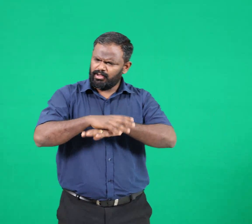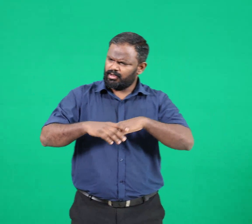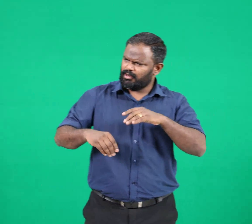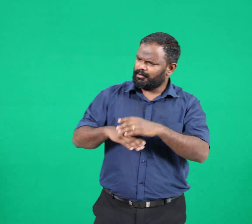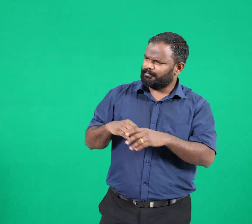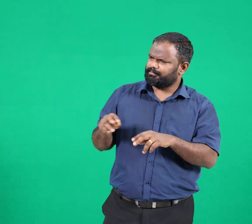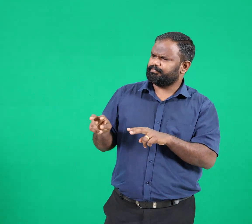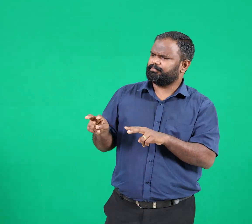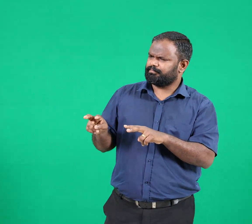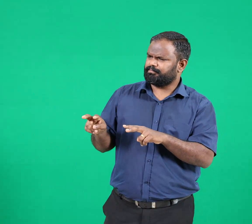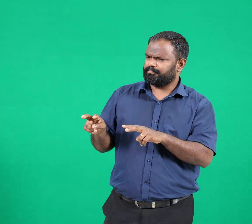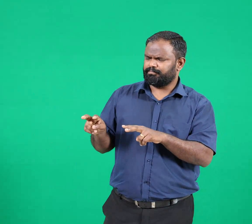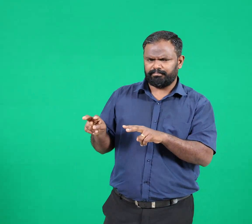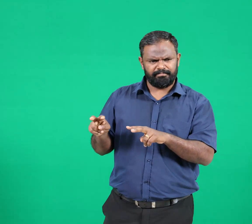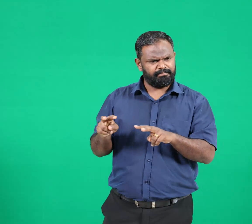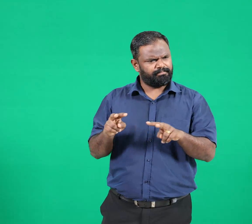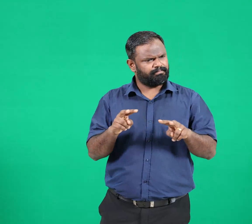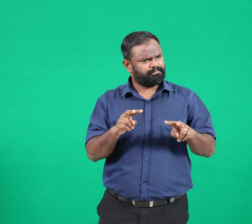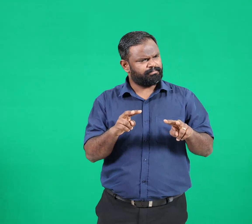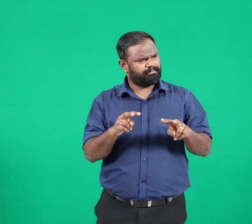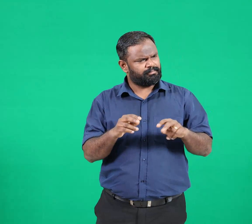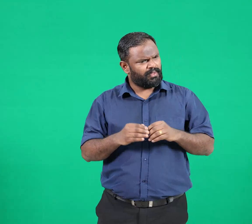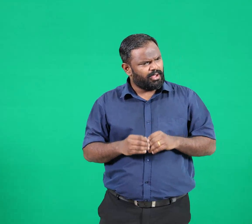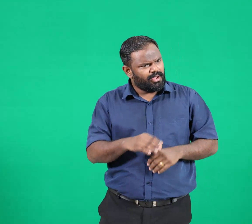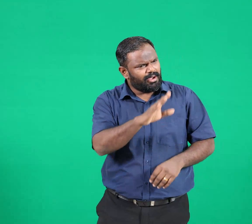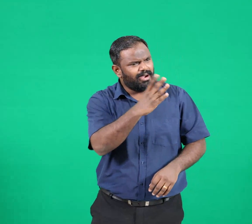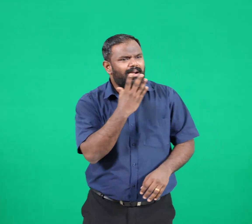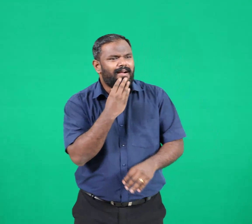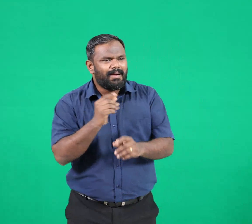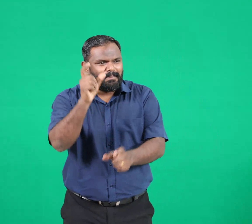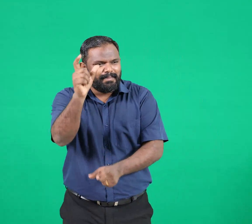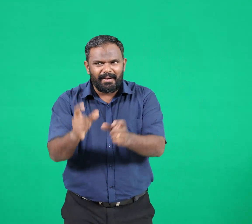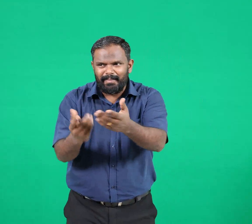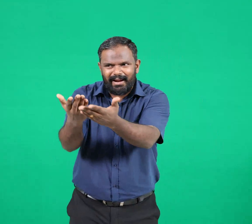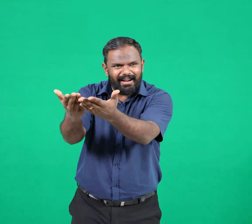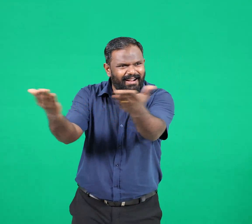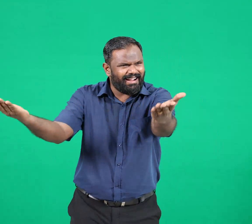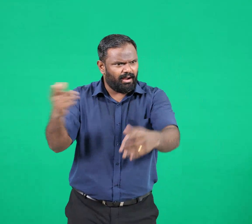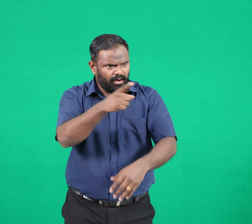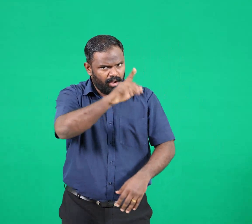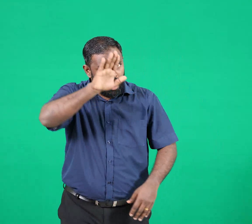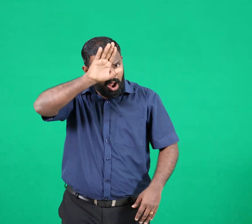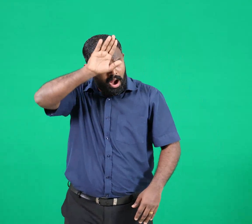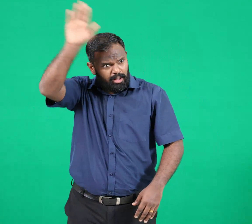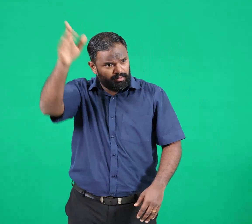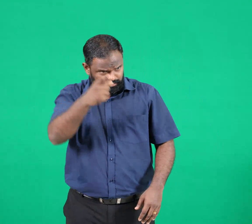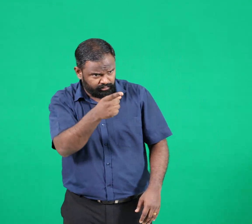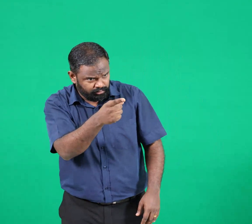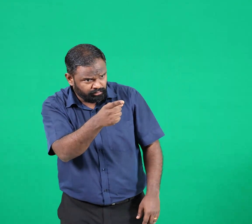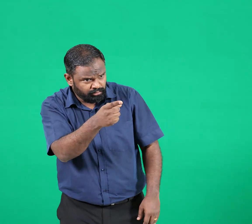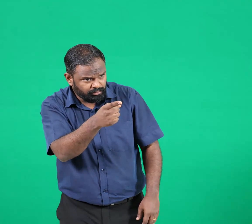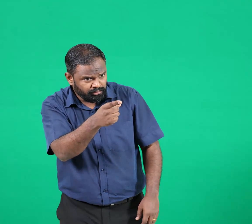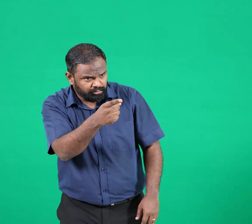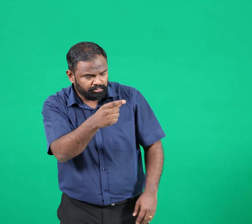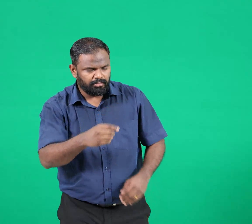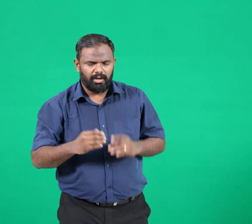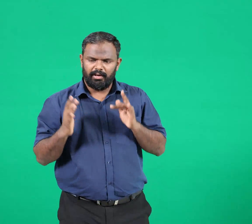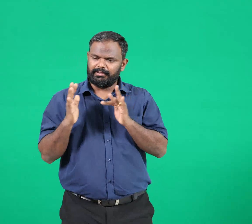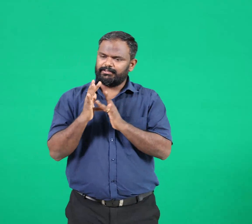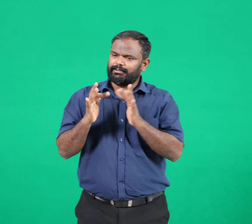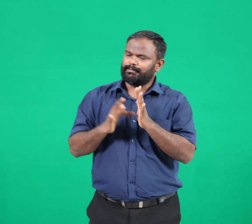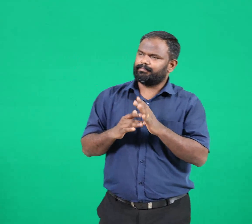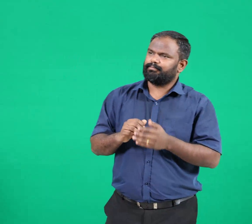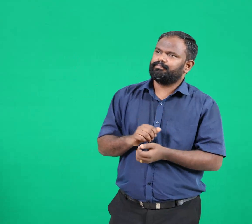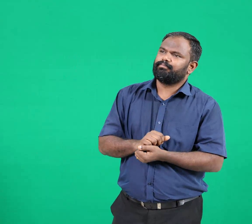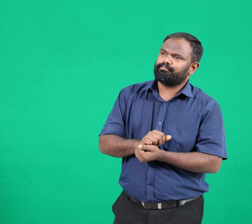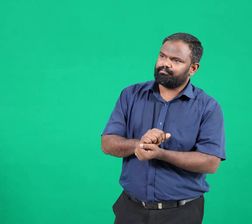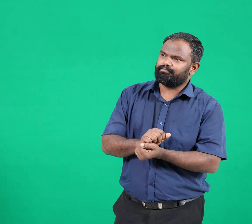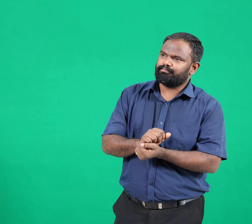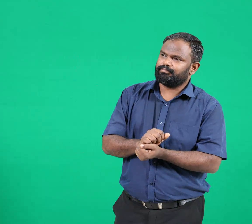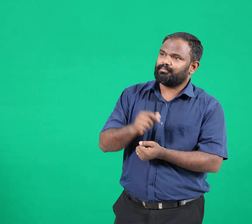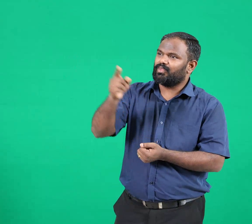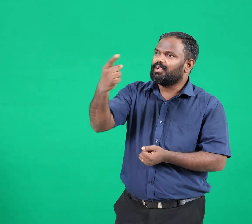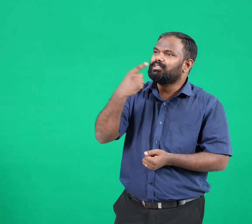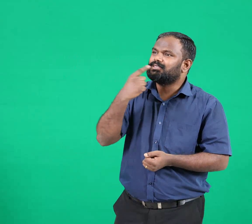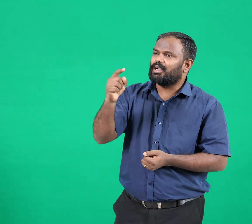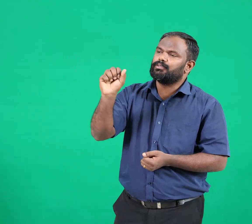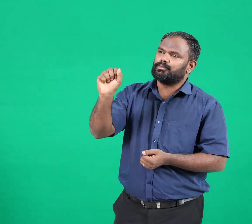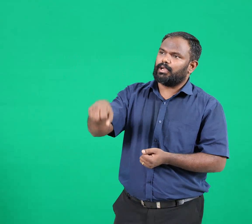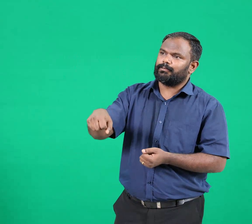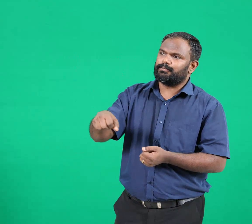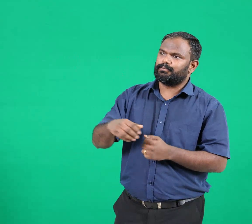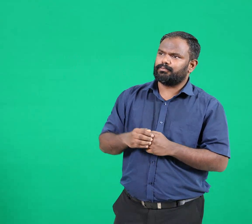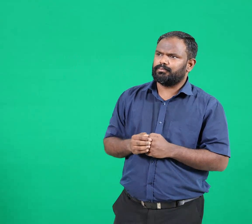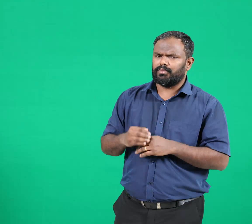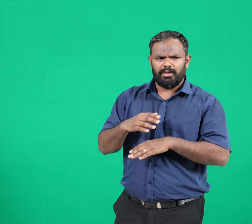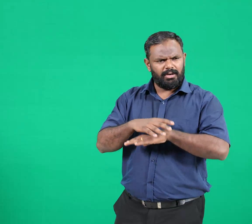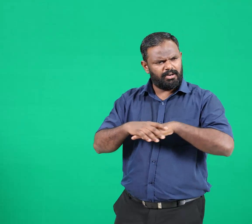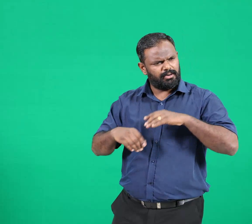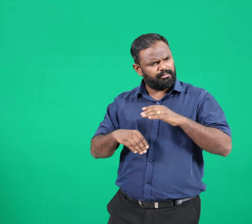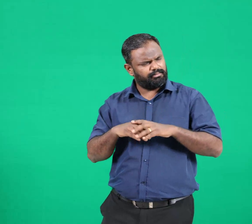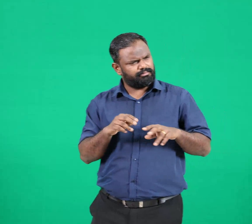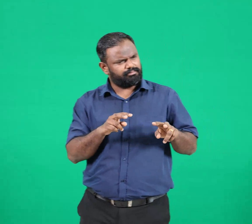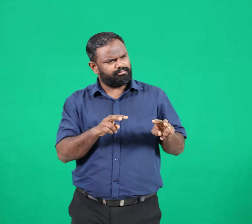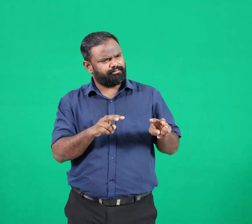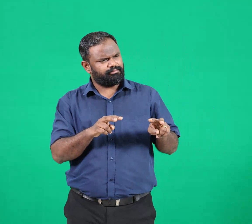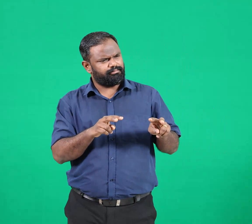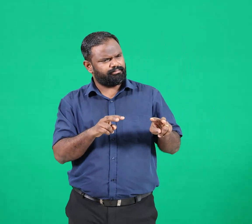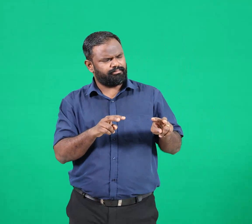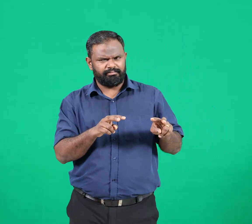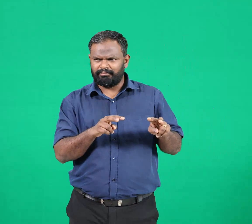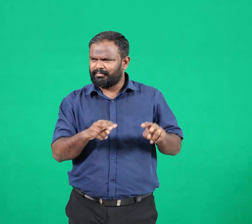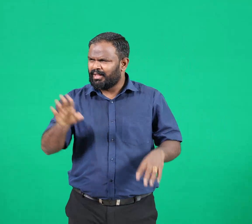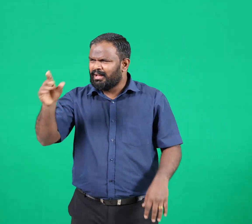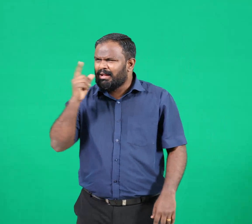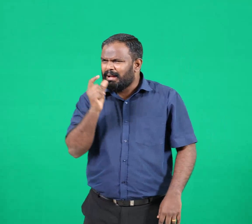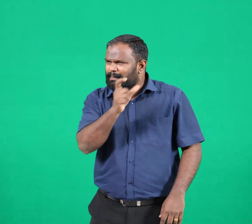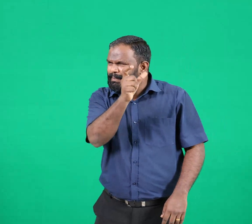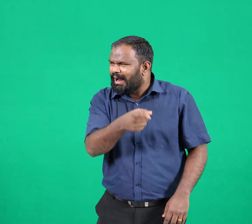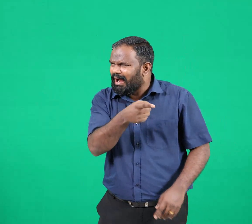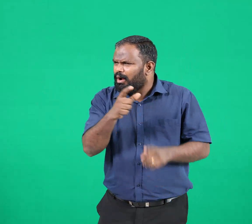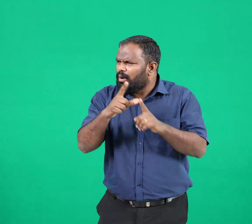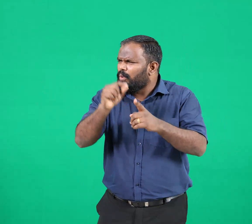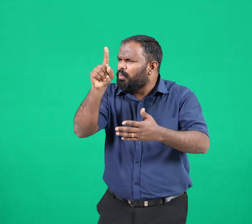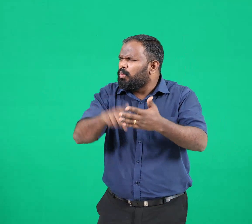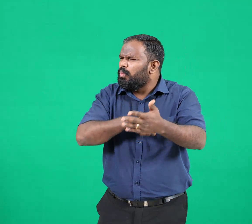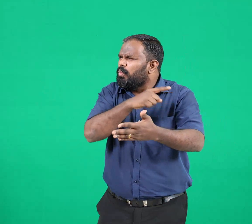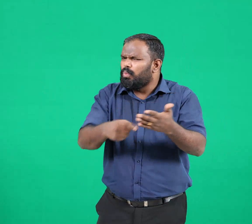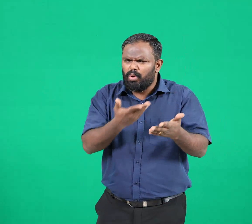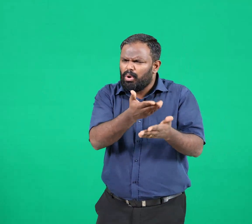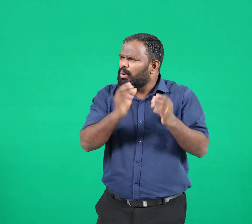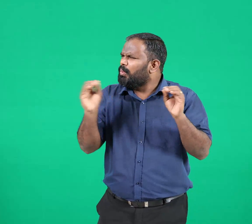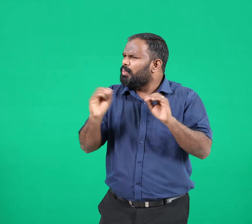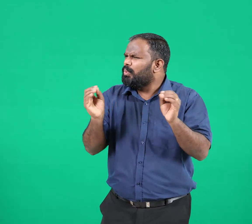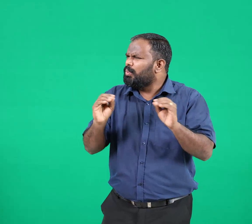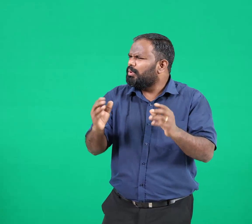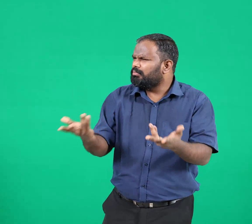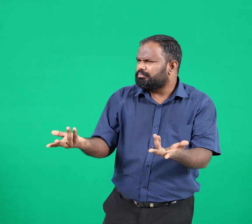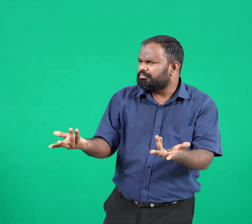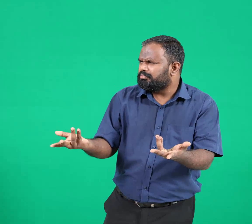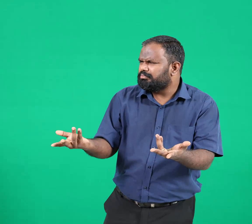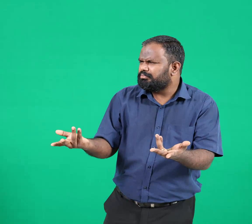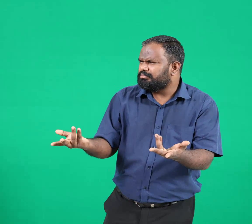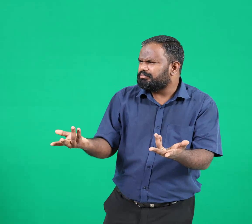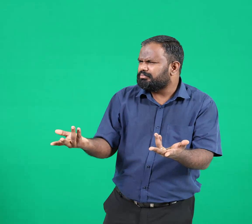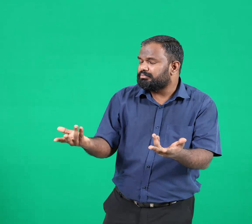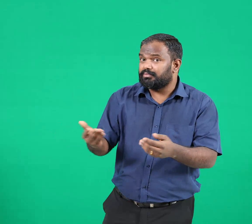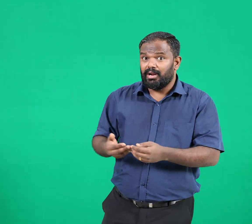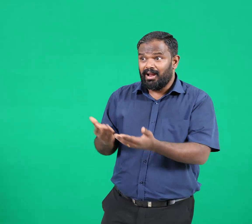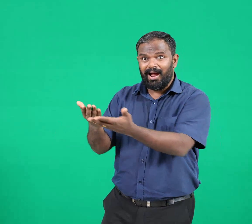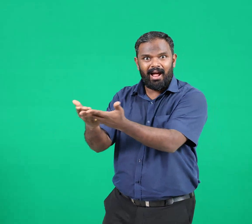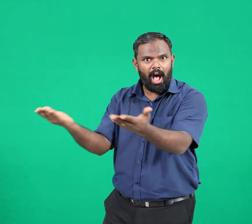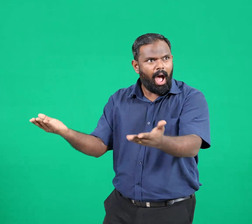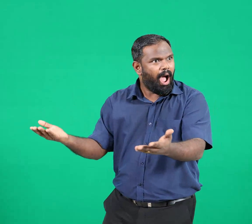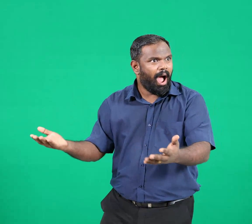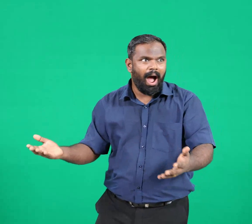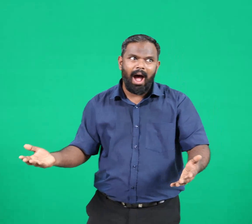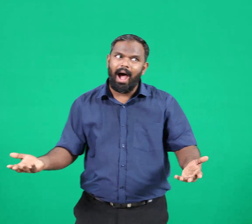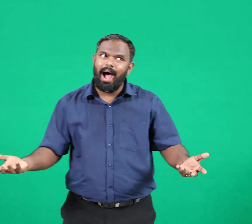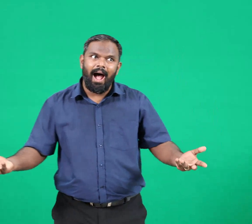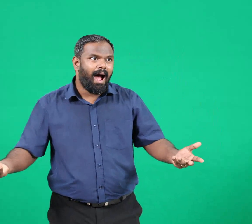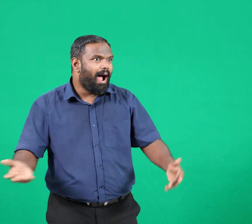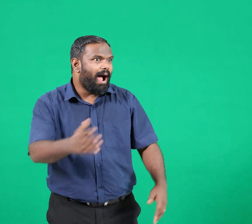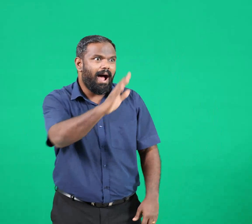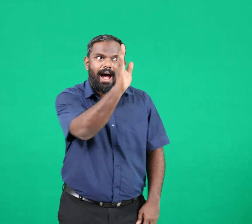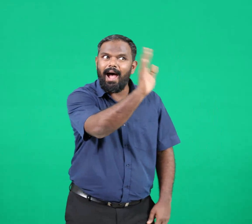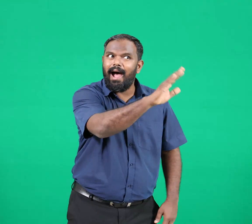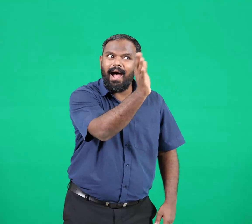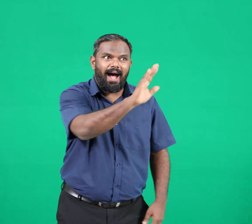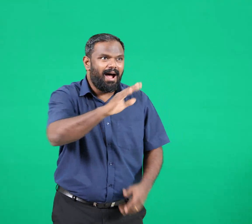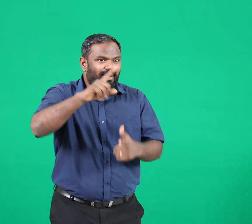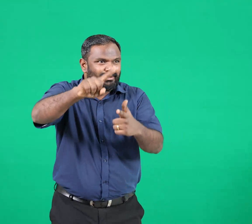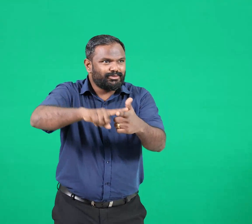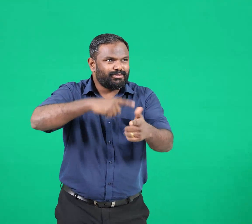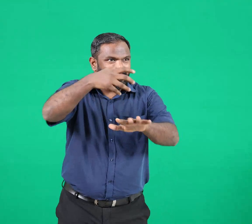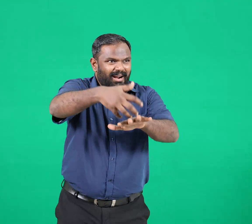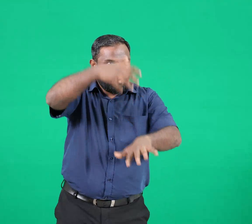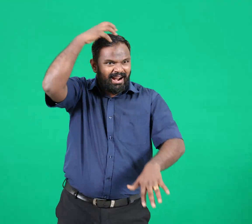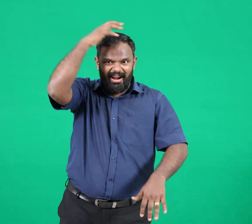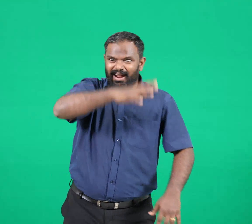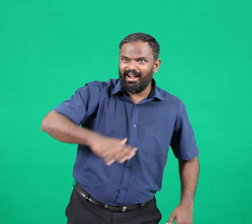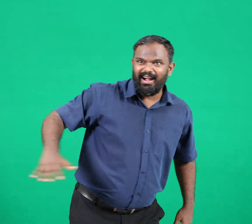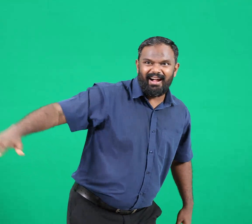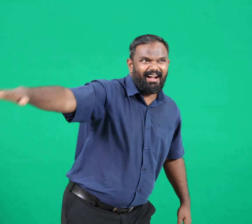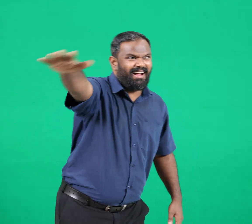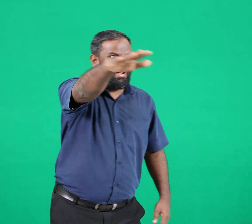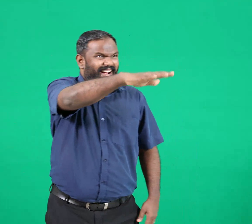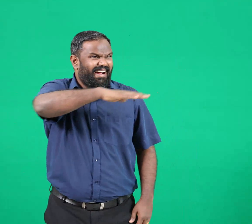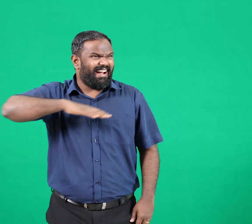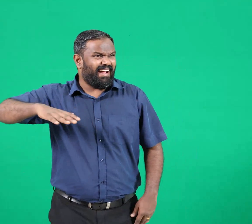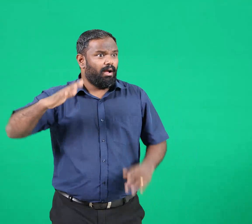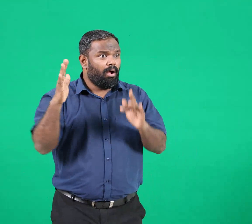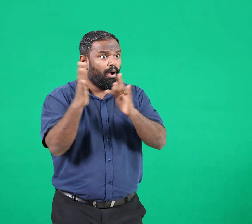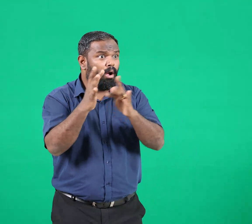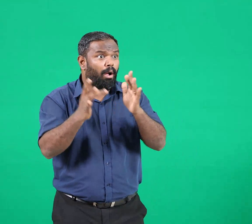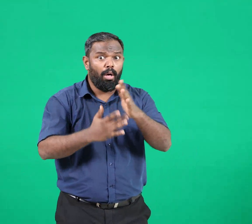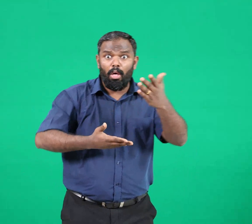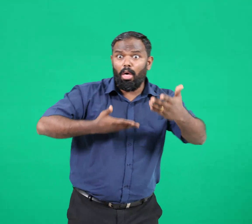Then Pilate said to the chief priests and the crowds, "I find no basis for a charge against this man."